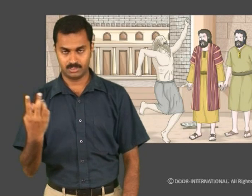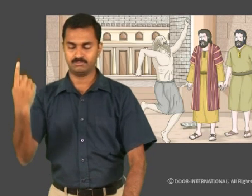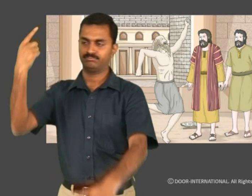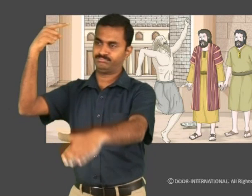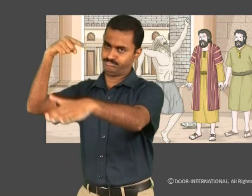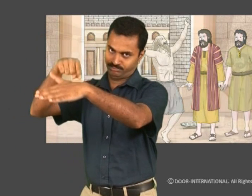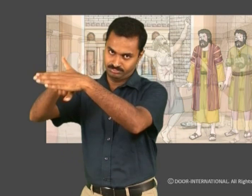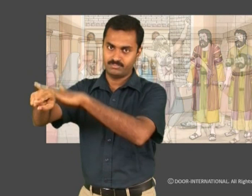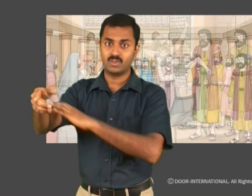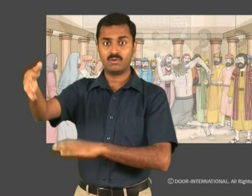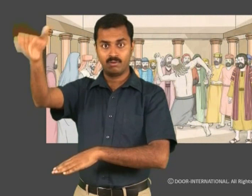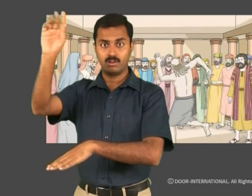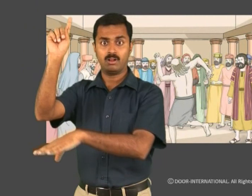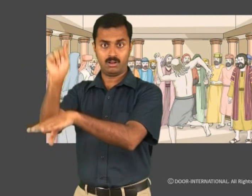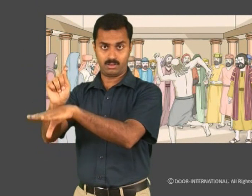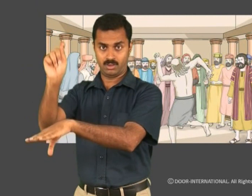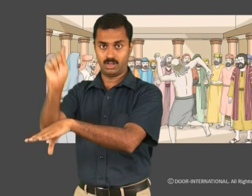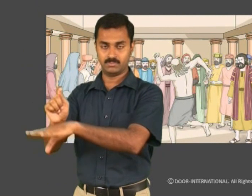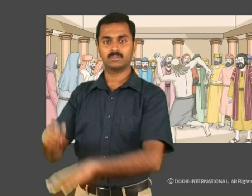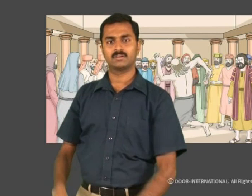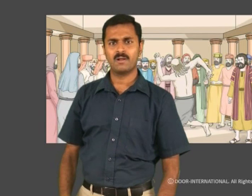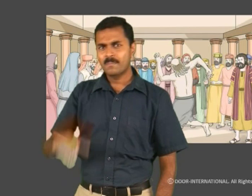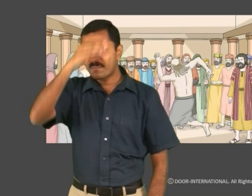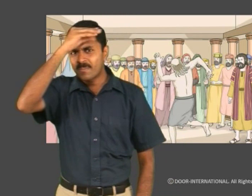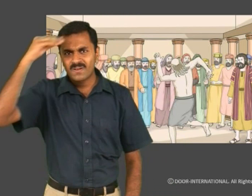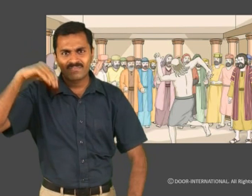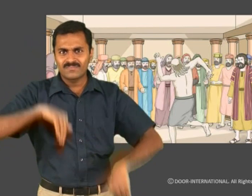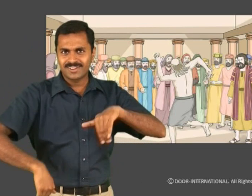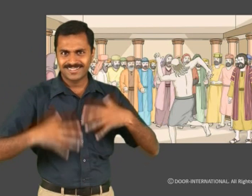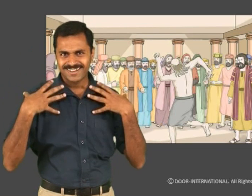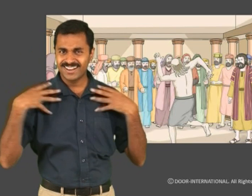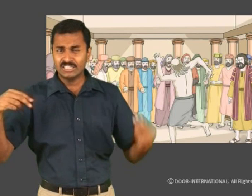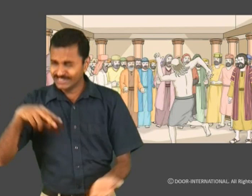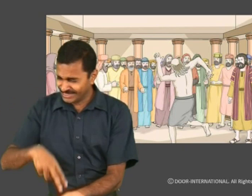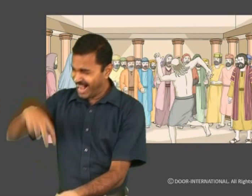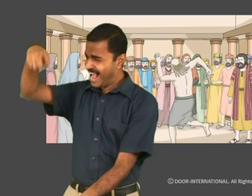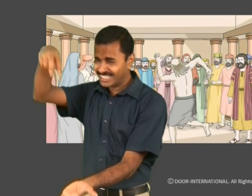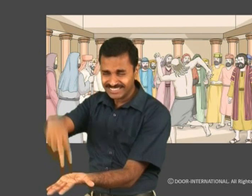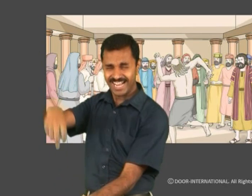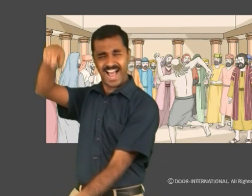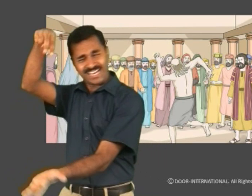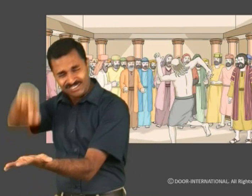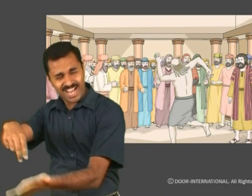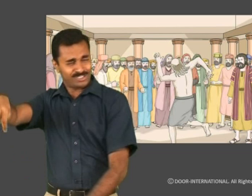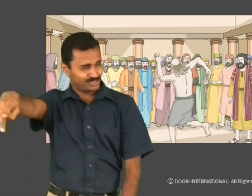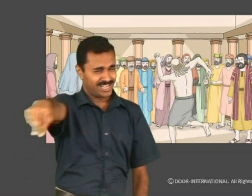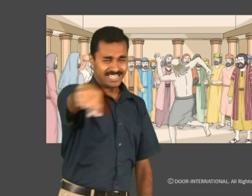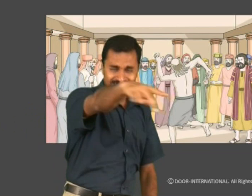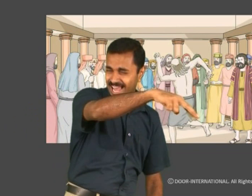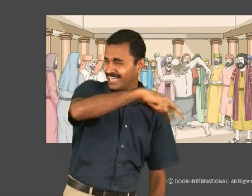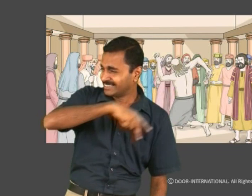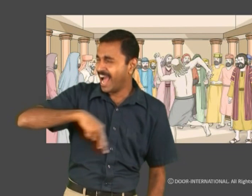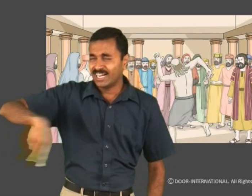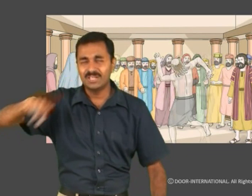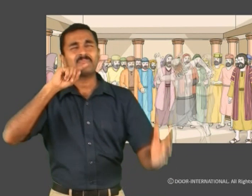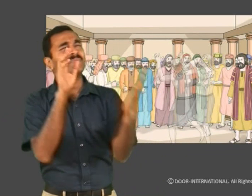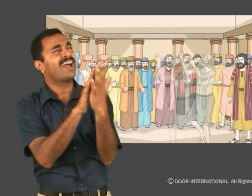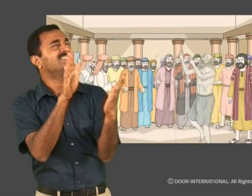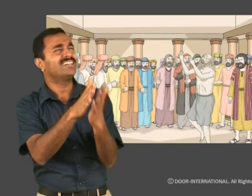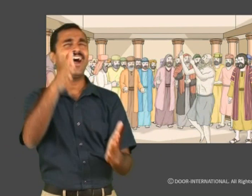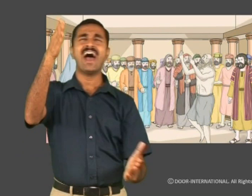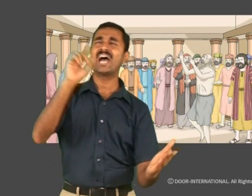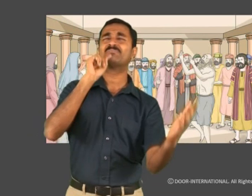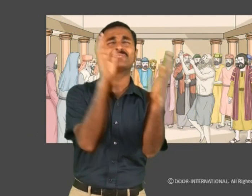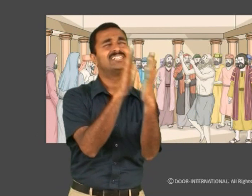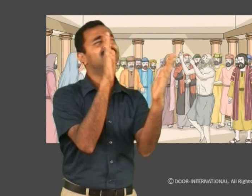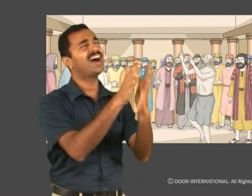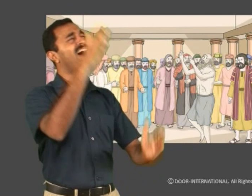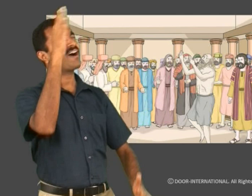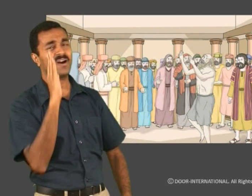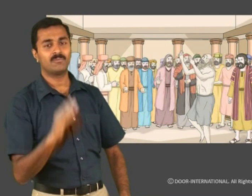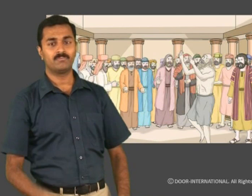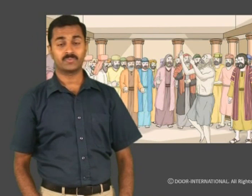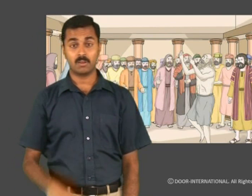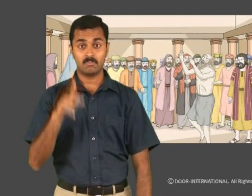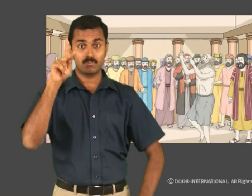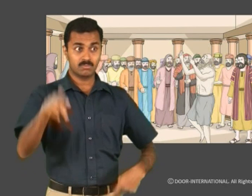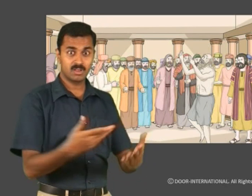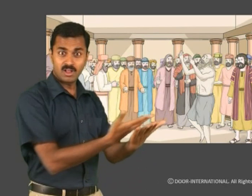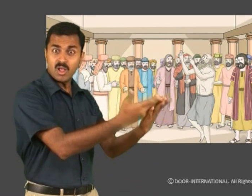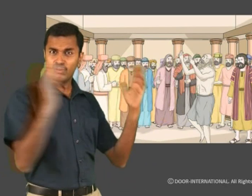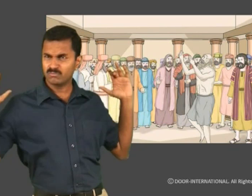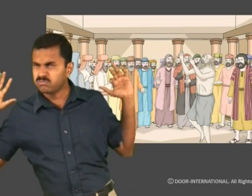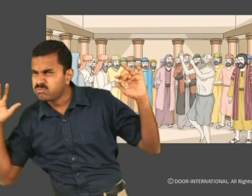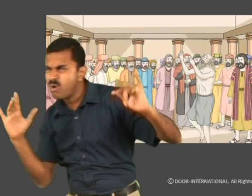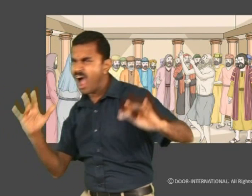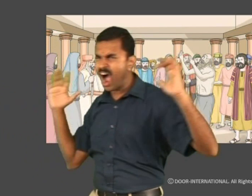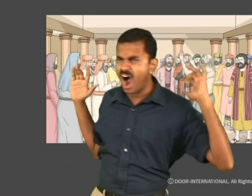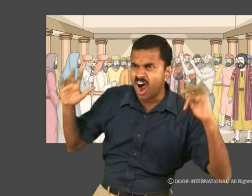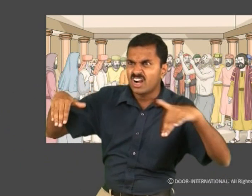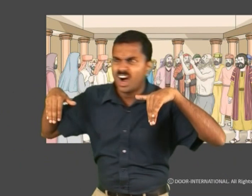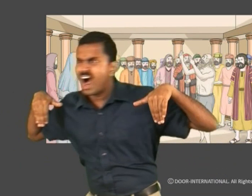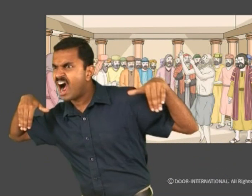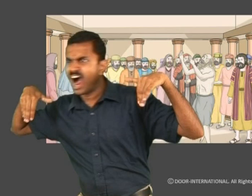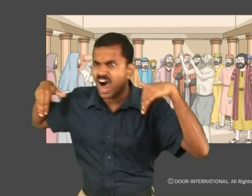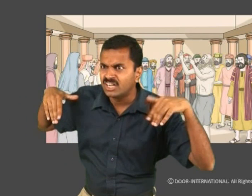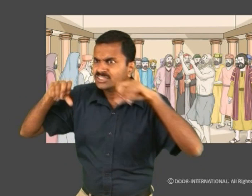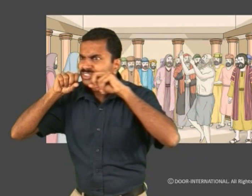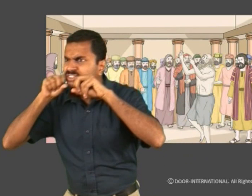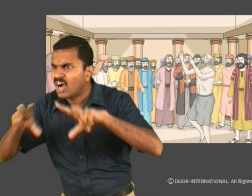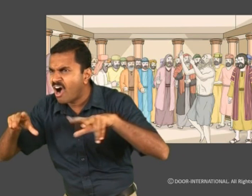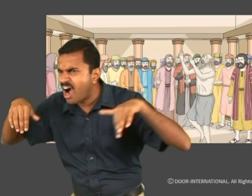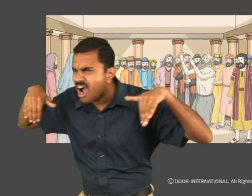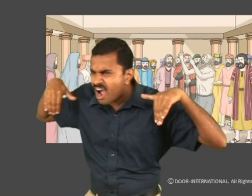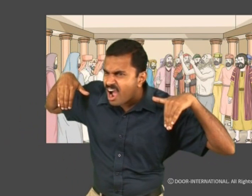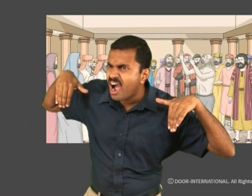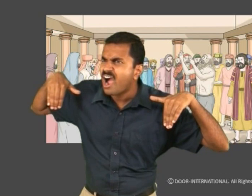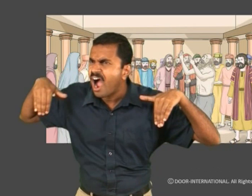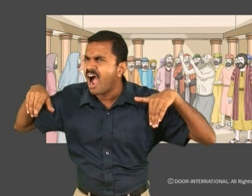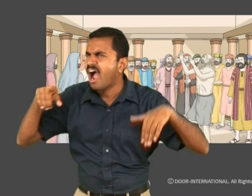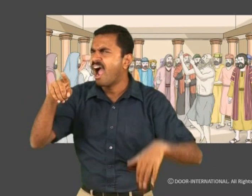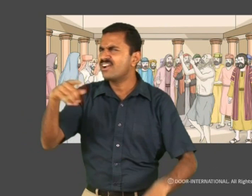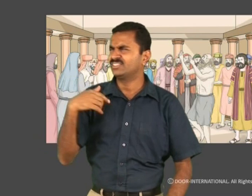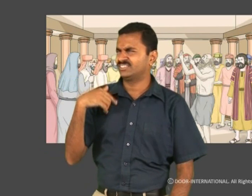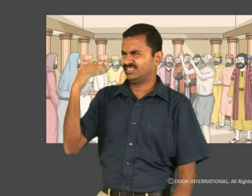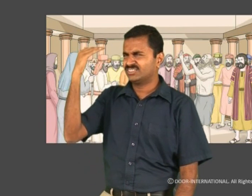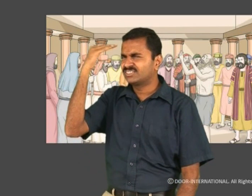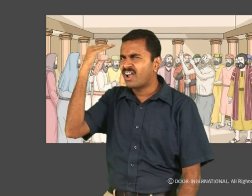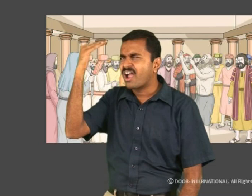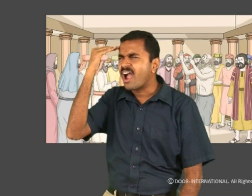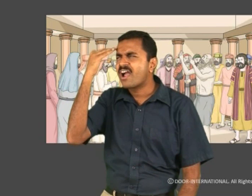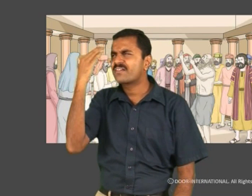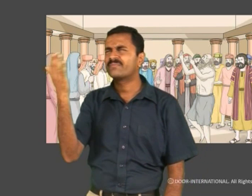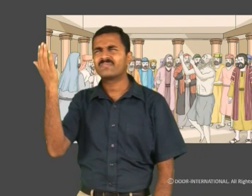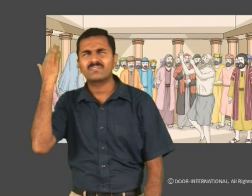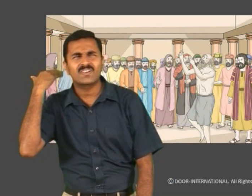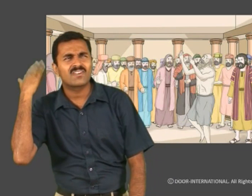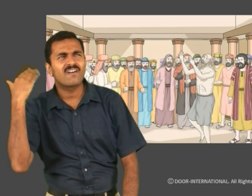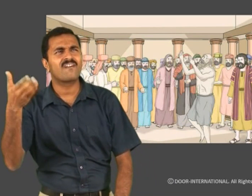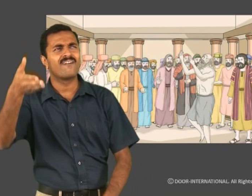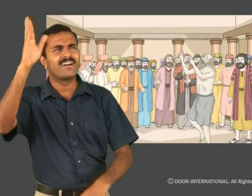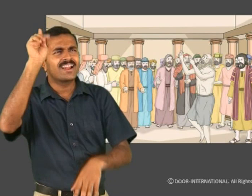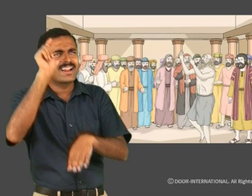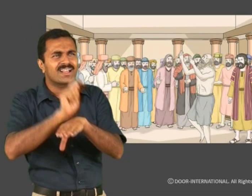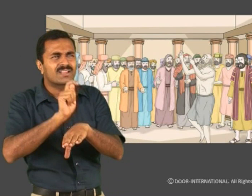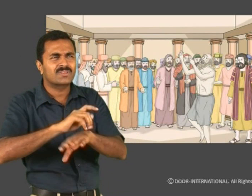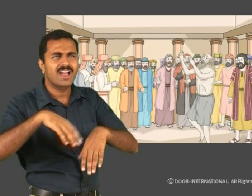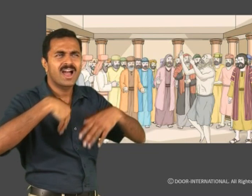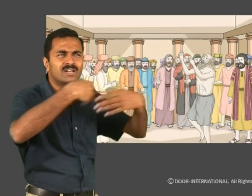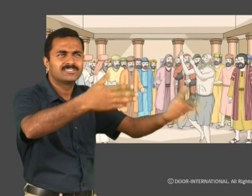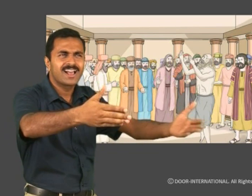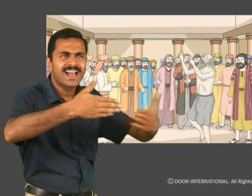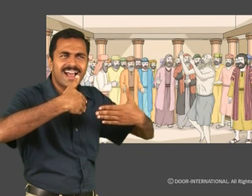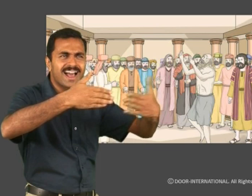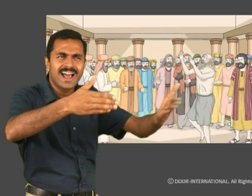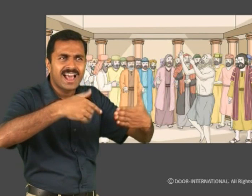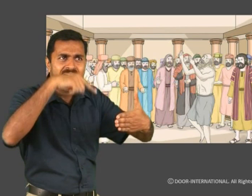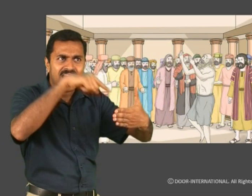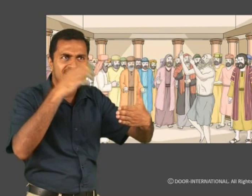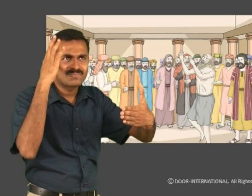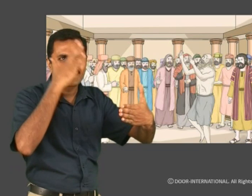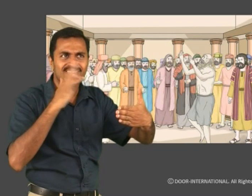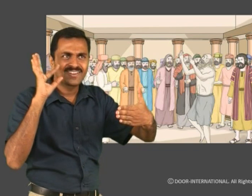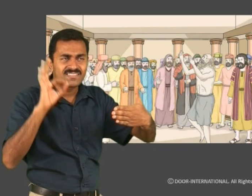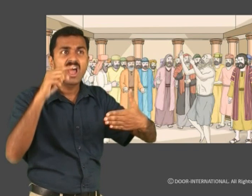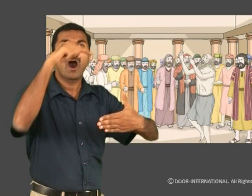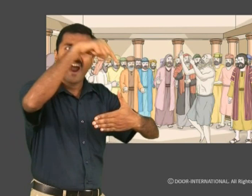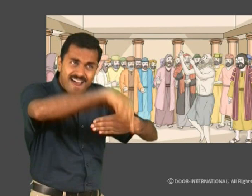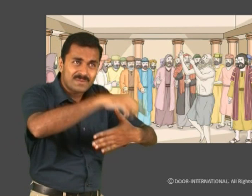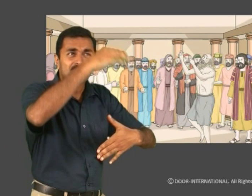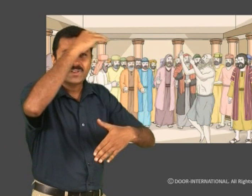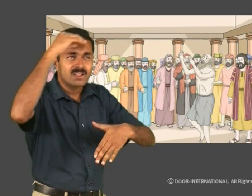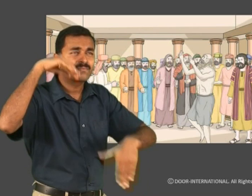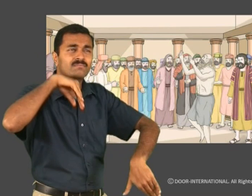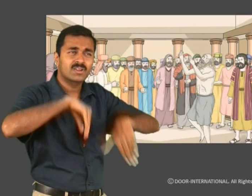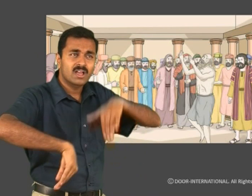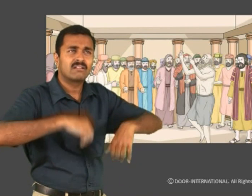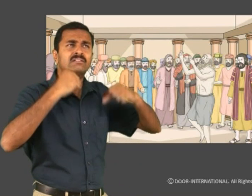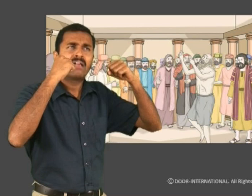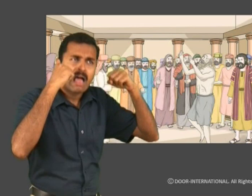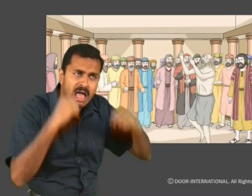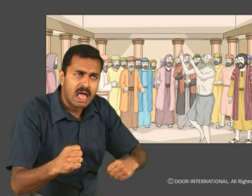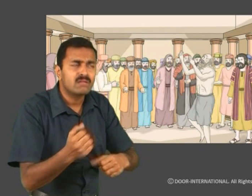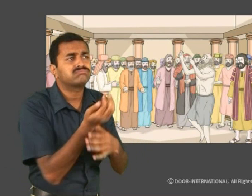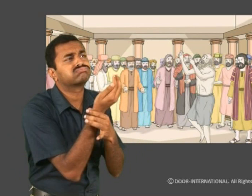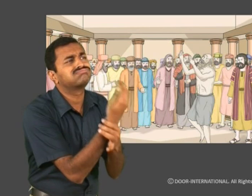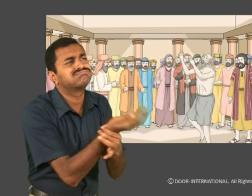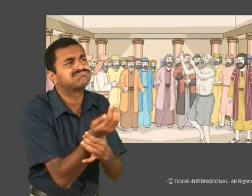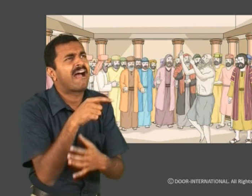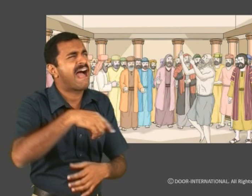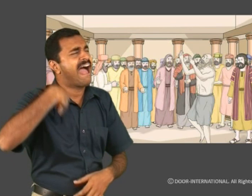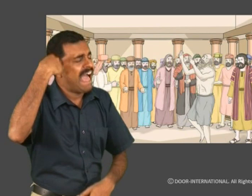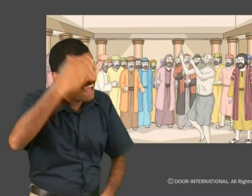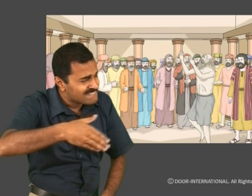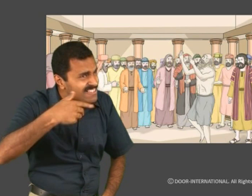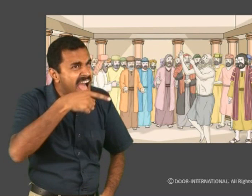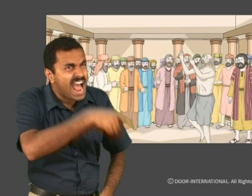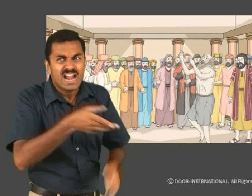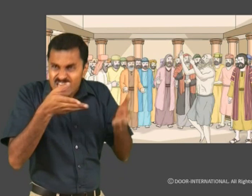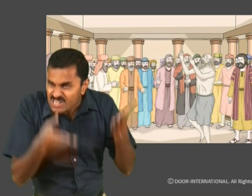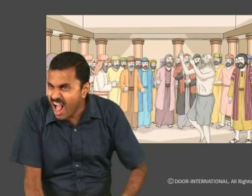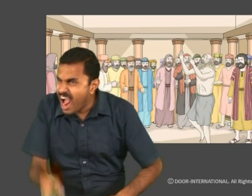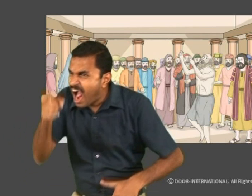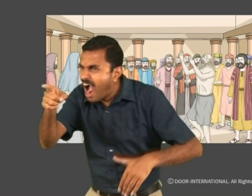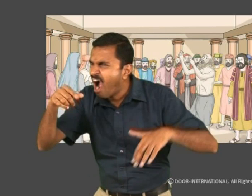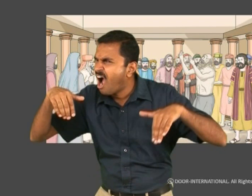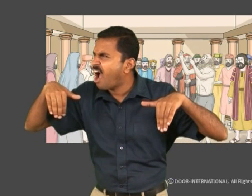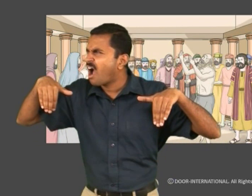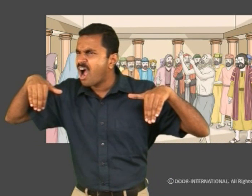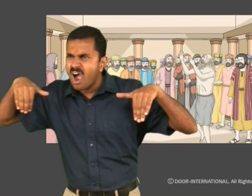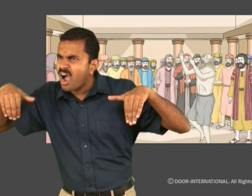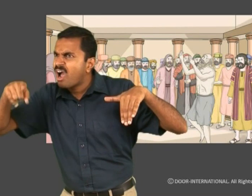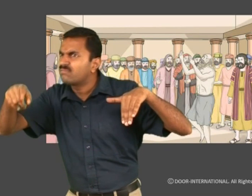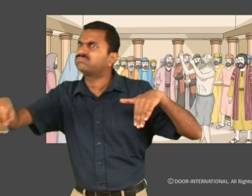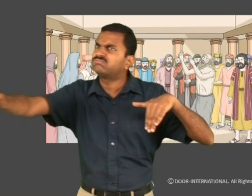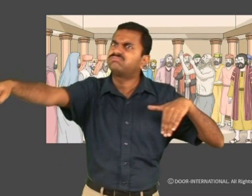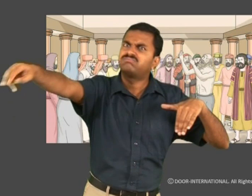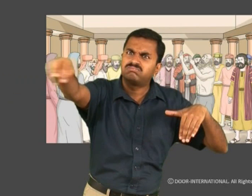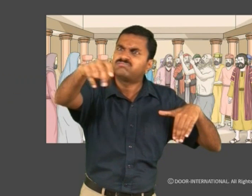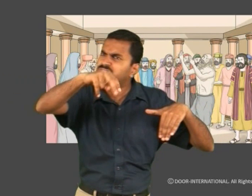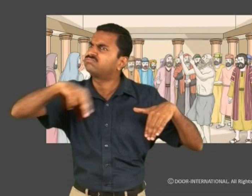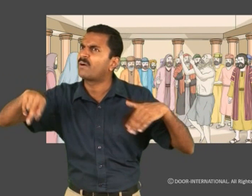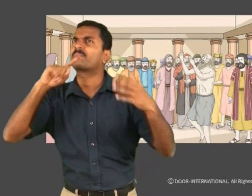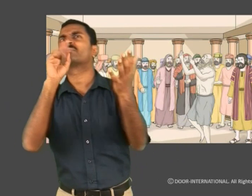When all the people saw him walking and praising God, they recognized him as the man who used to sit begging at the Beautiful Gate of the temple, and they were filled with wonder and amazement at what had happened to him.